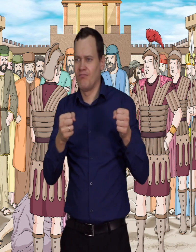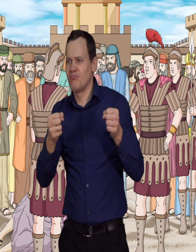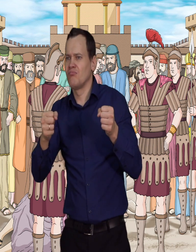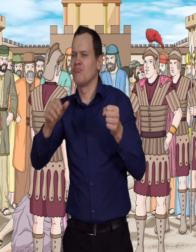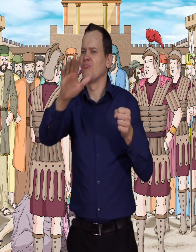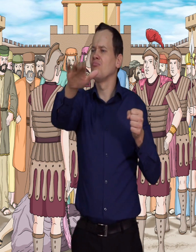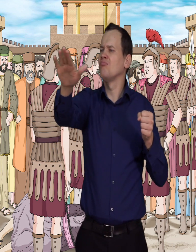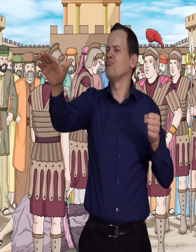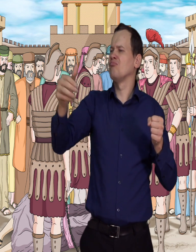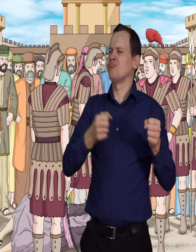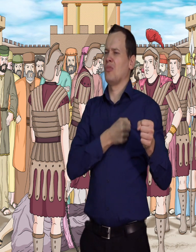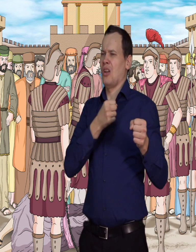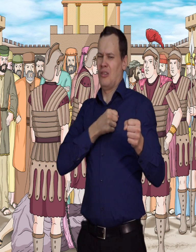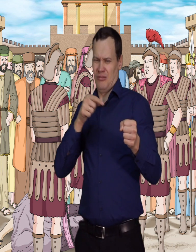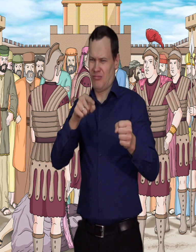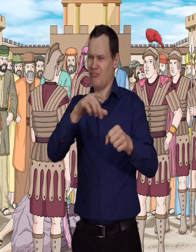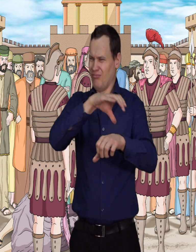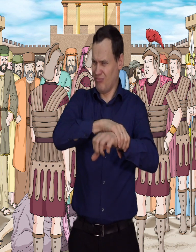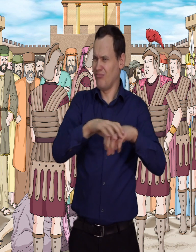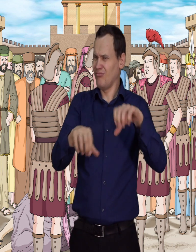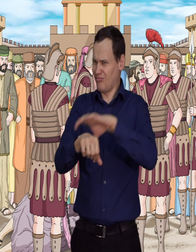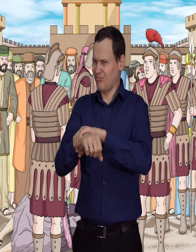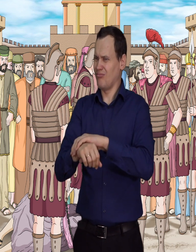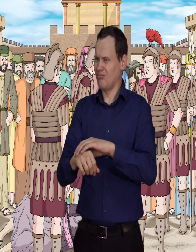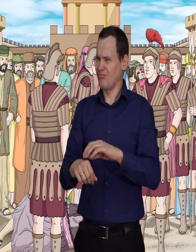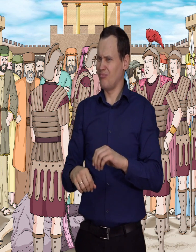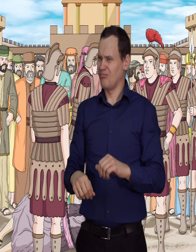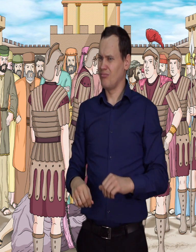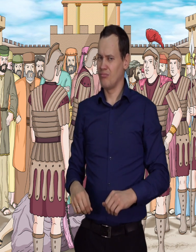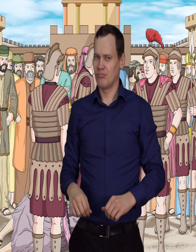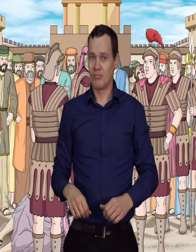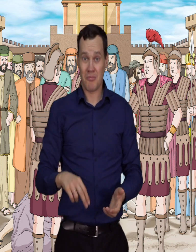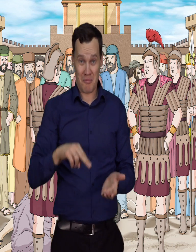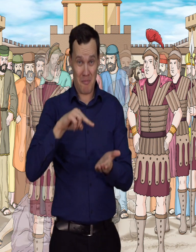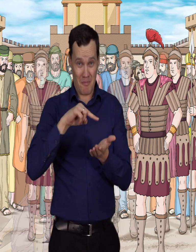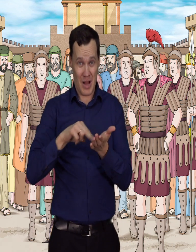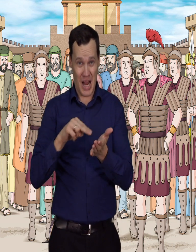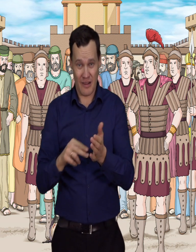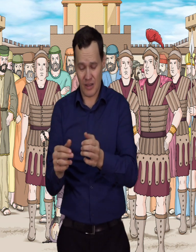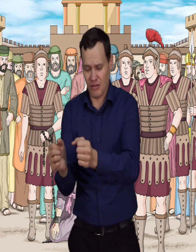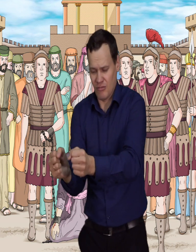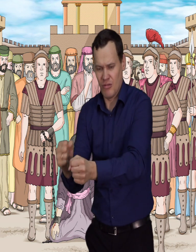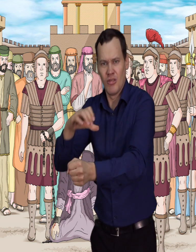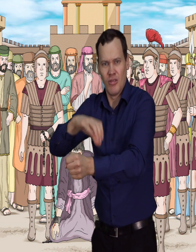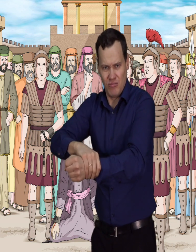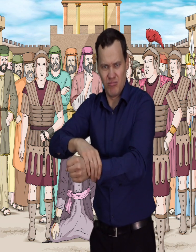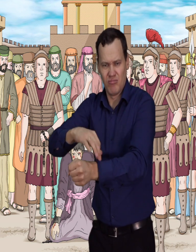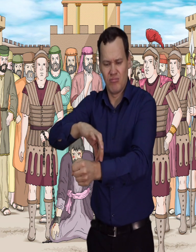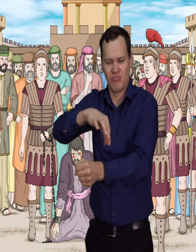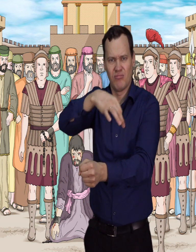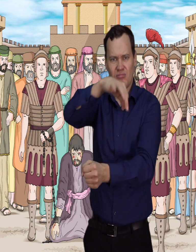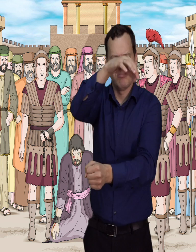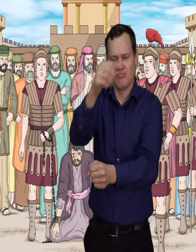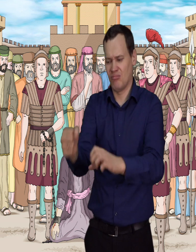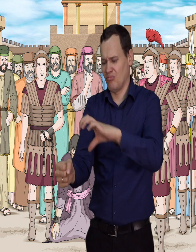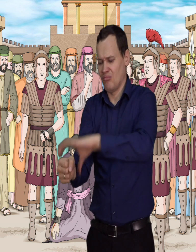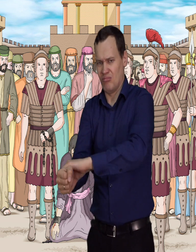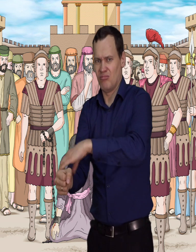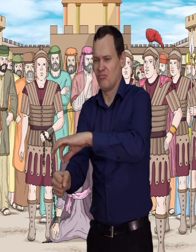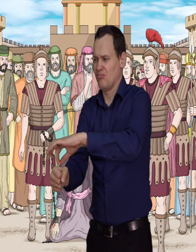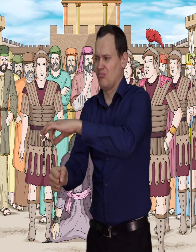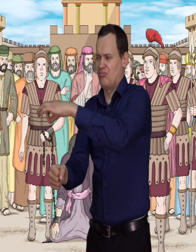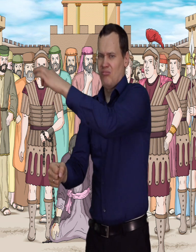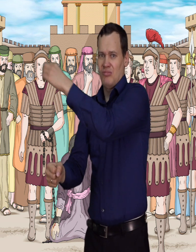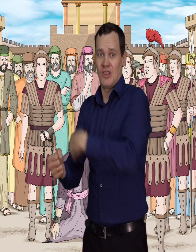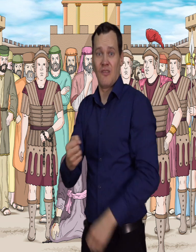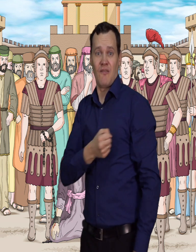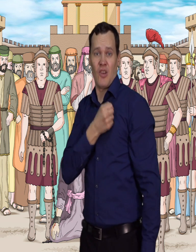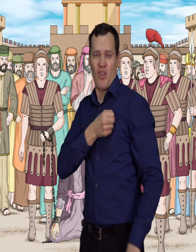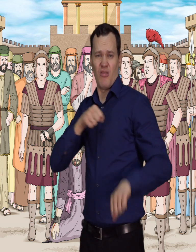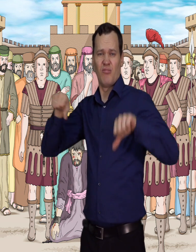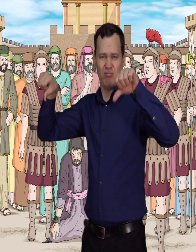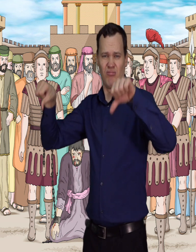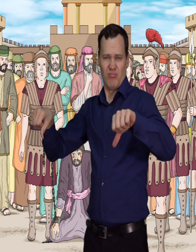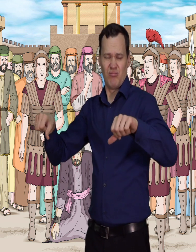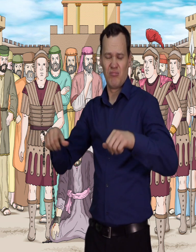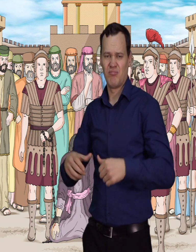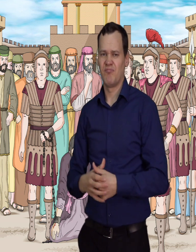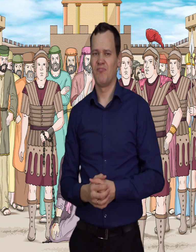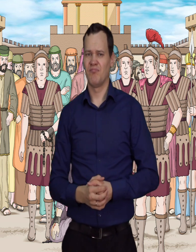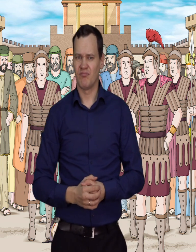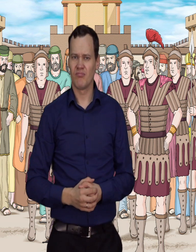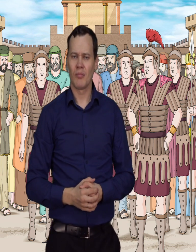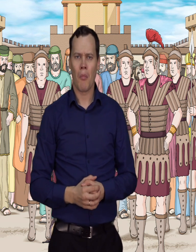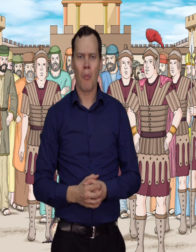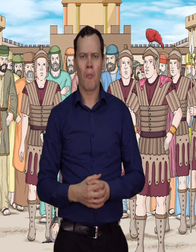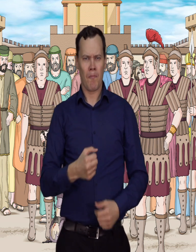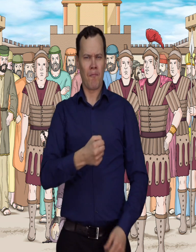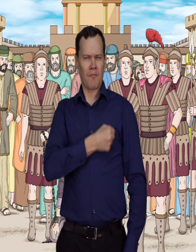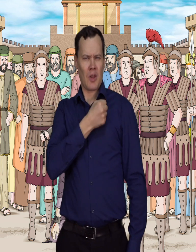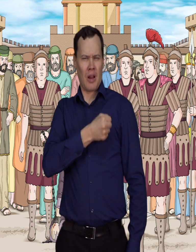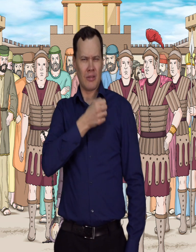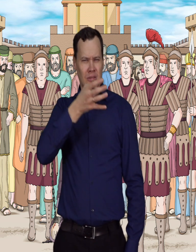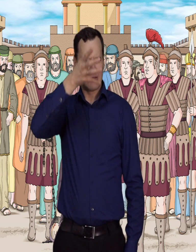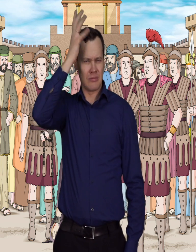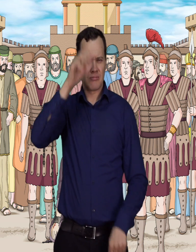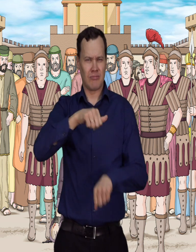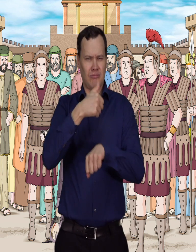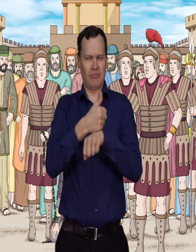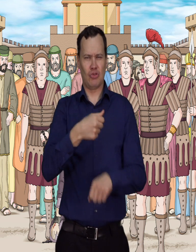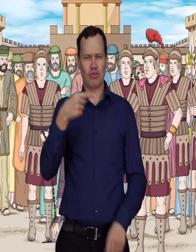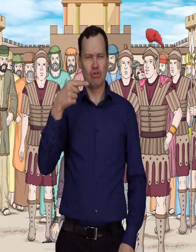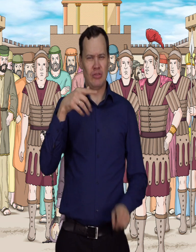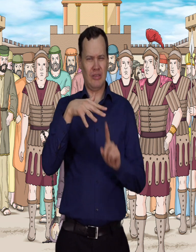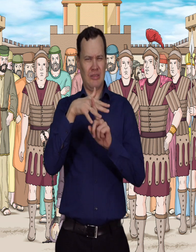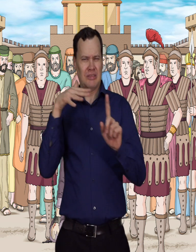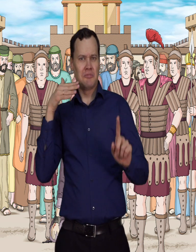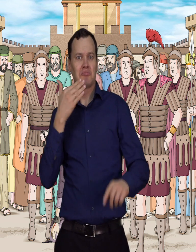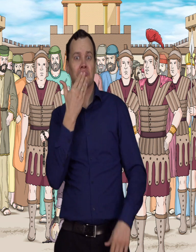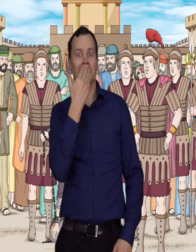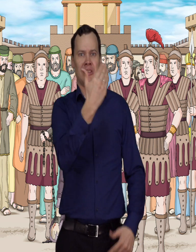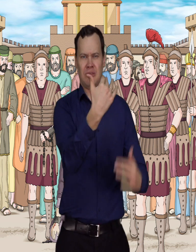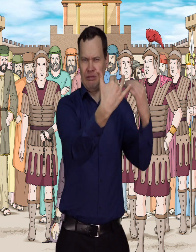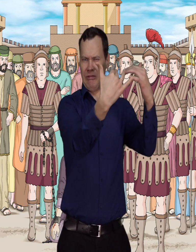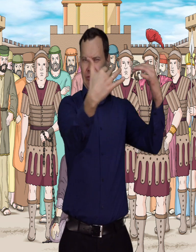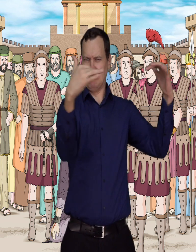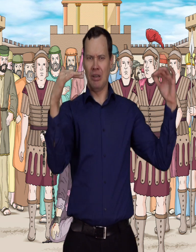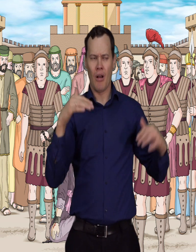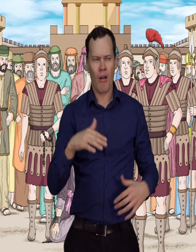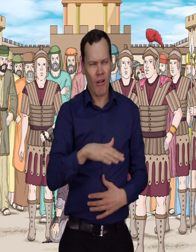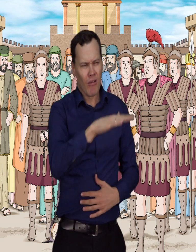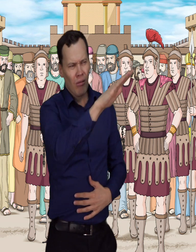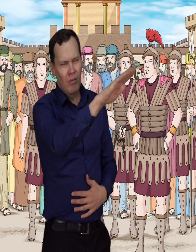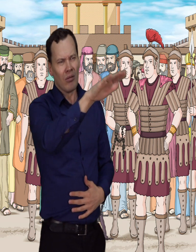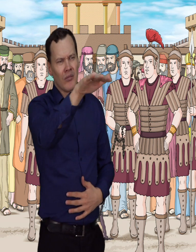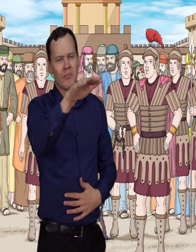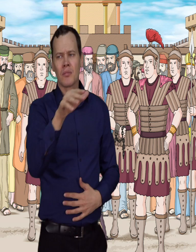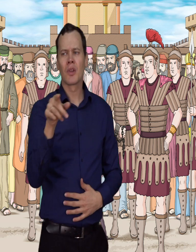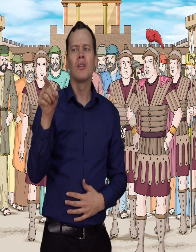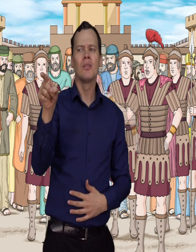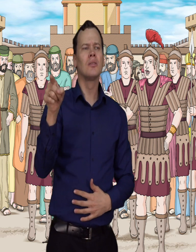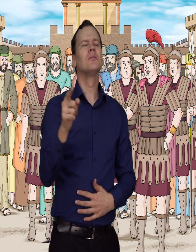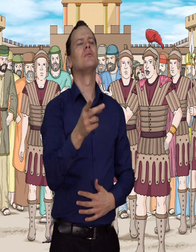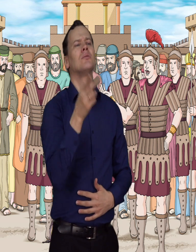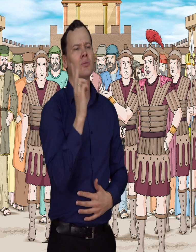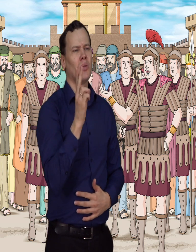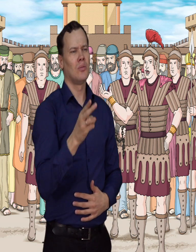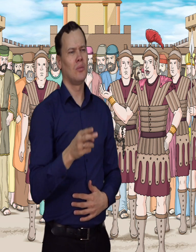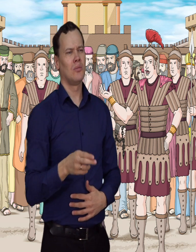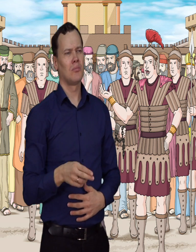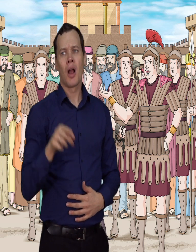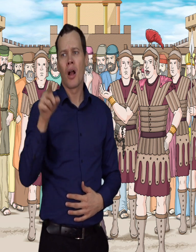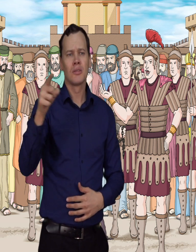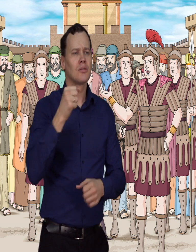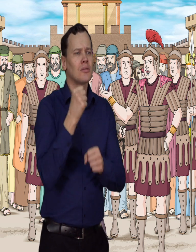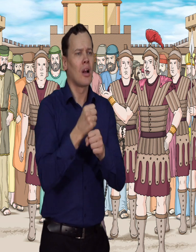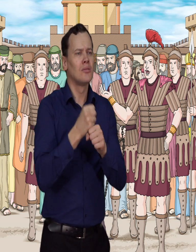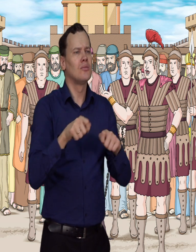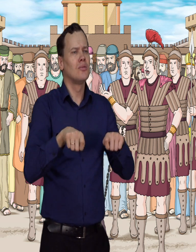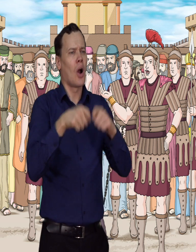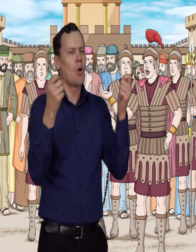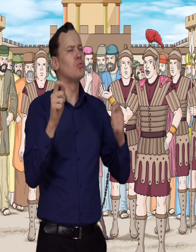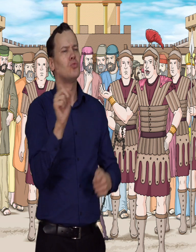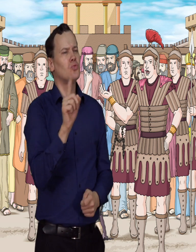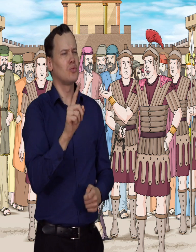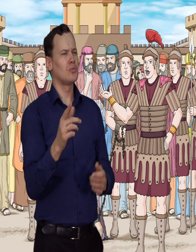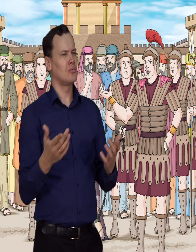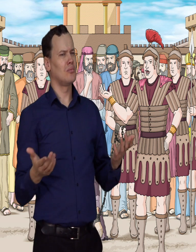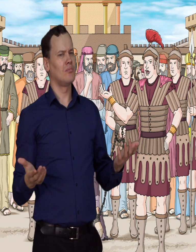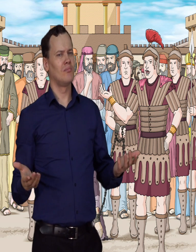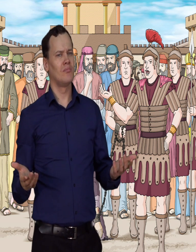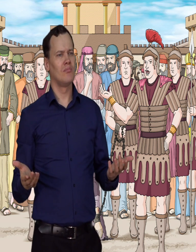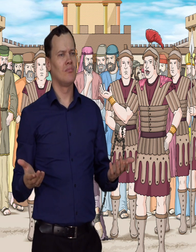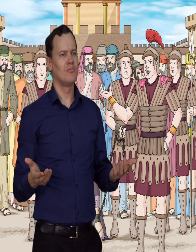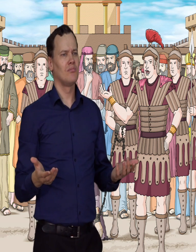The commander came up and arrested Paul, ordering that he be bound with two chains.